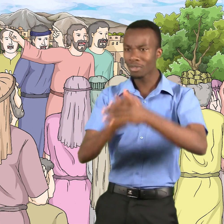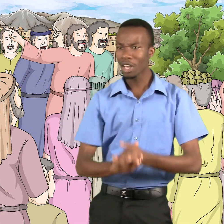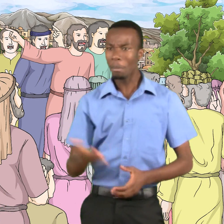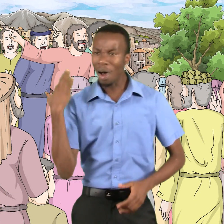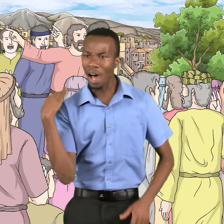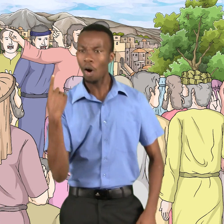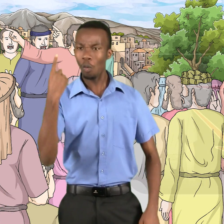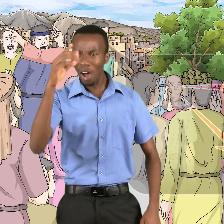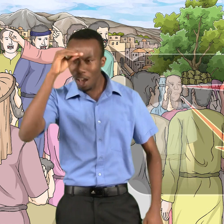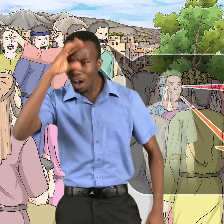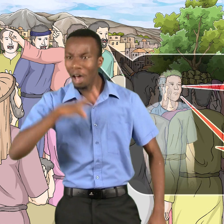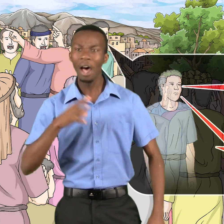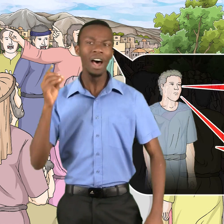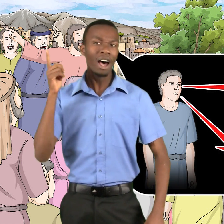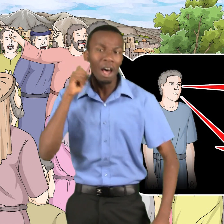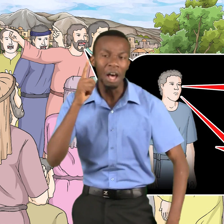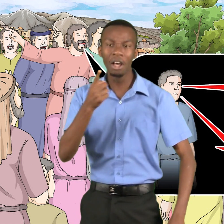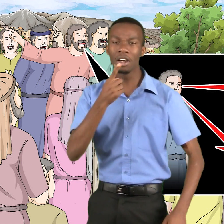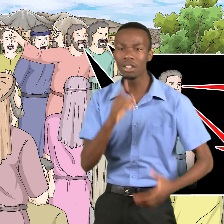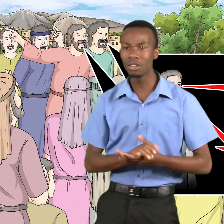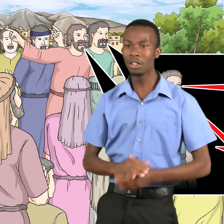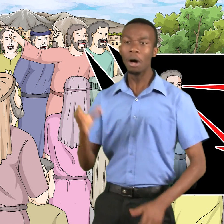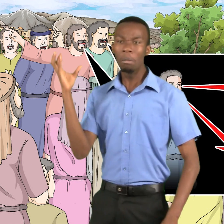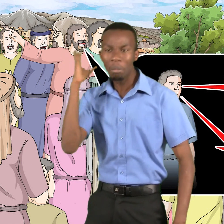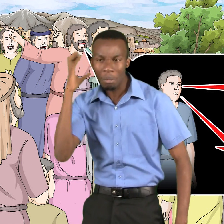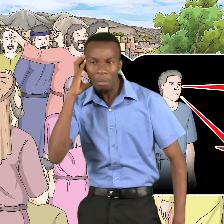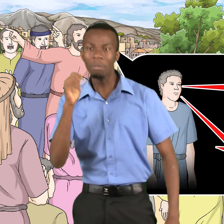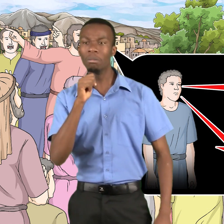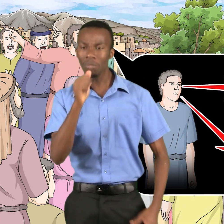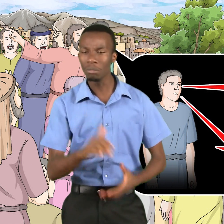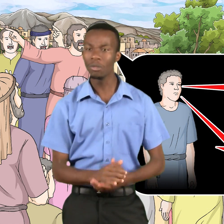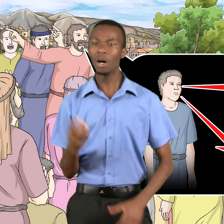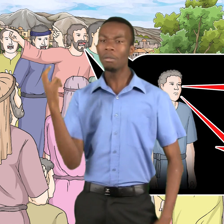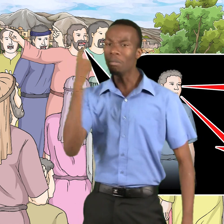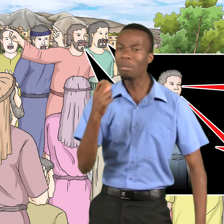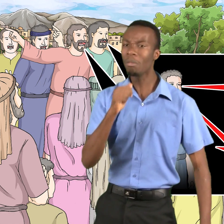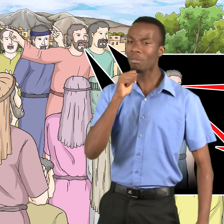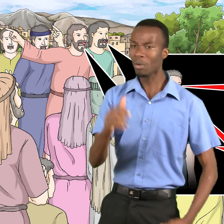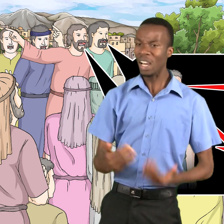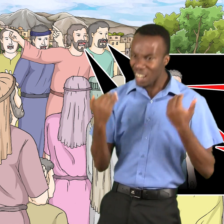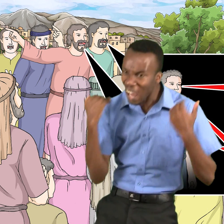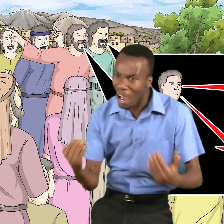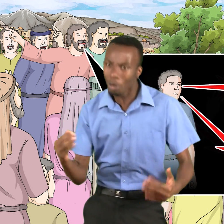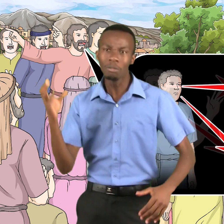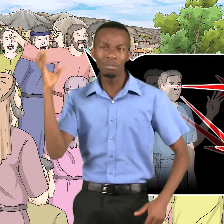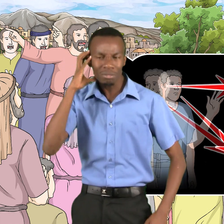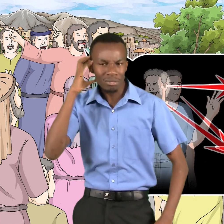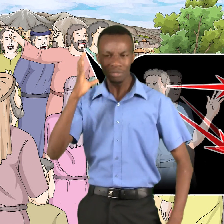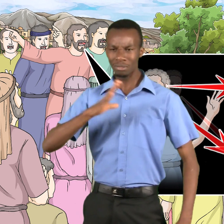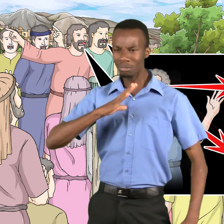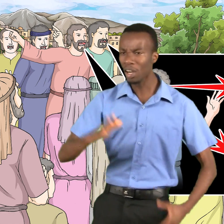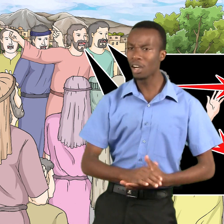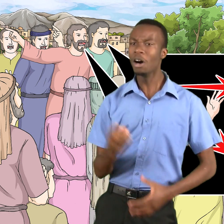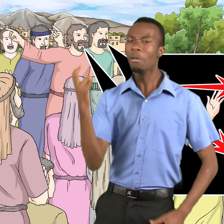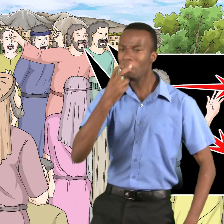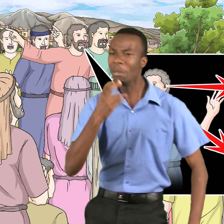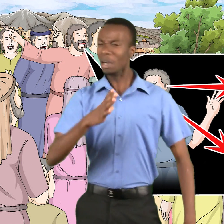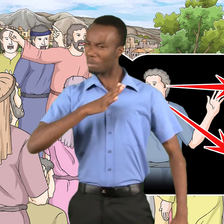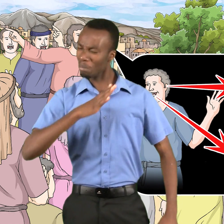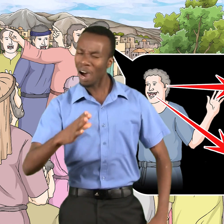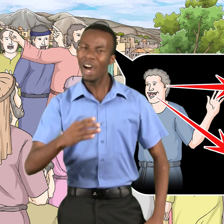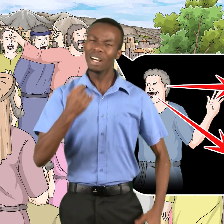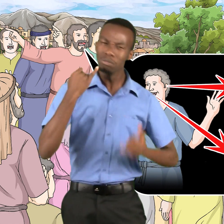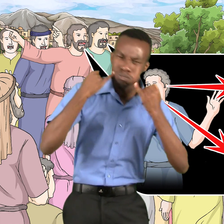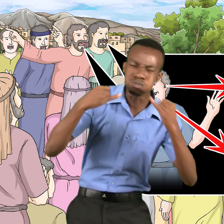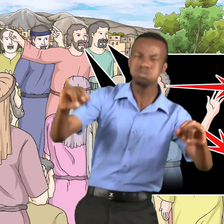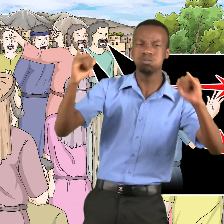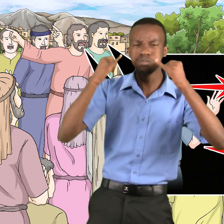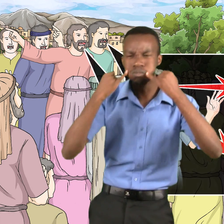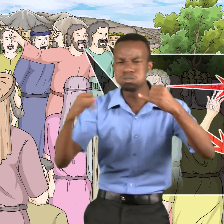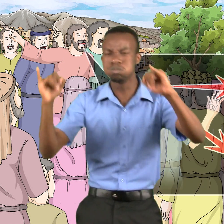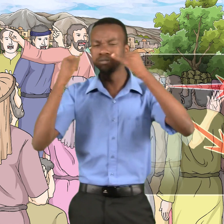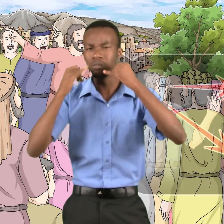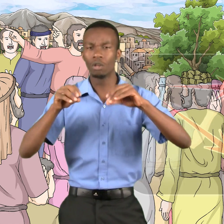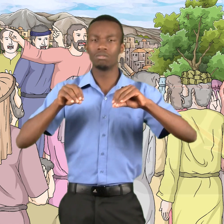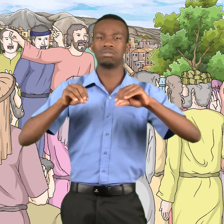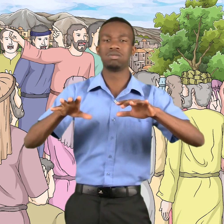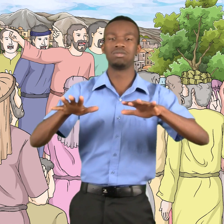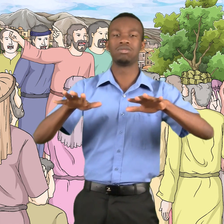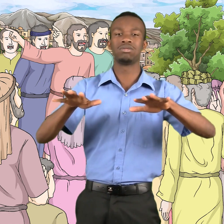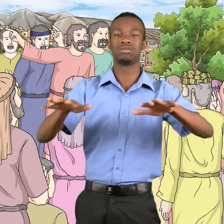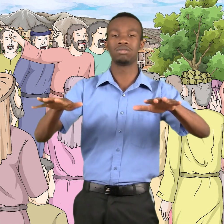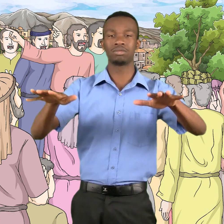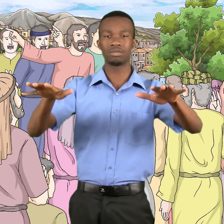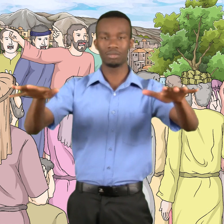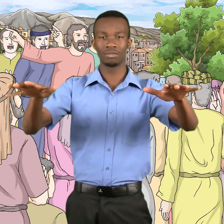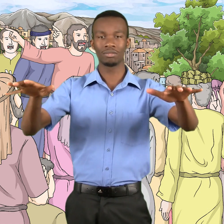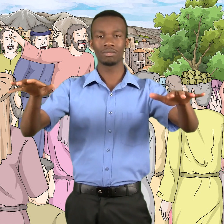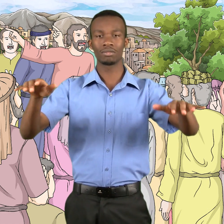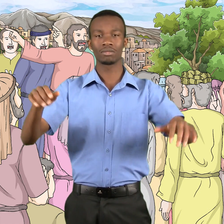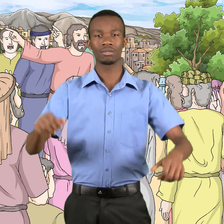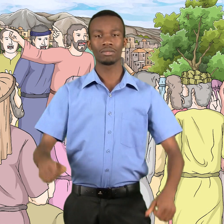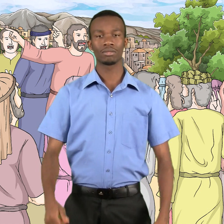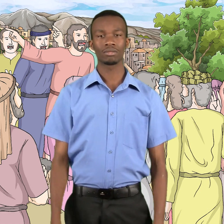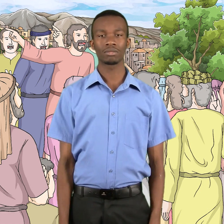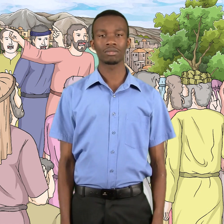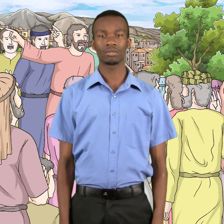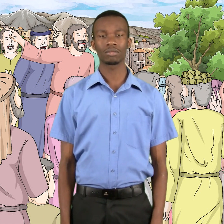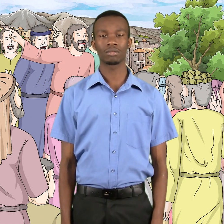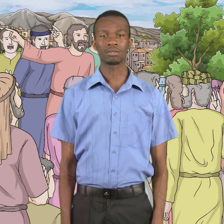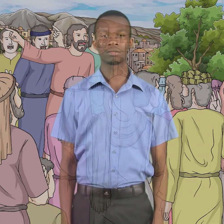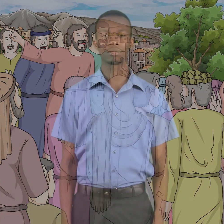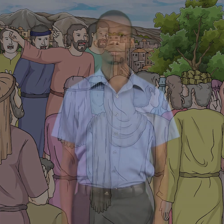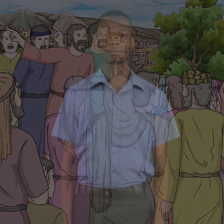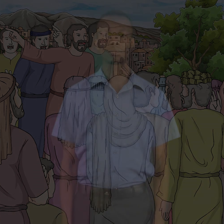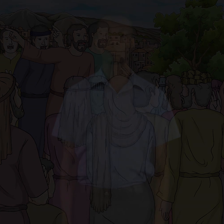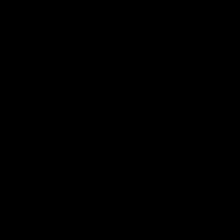He makes even the deaf hear and the mute speak!”